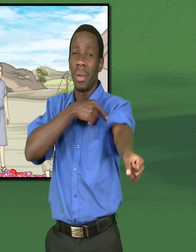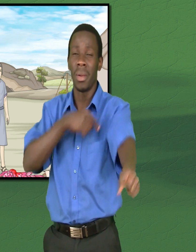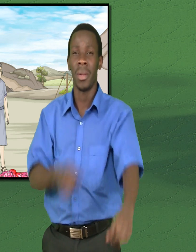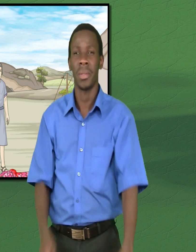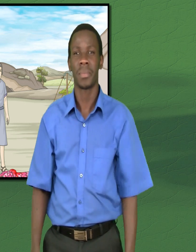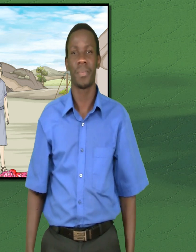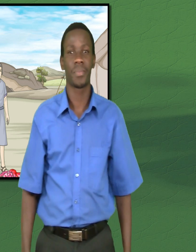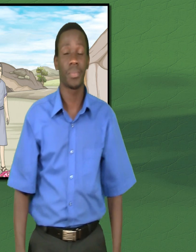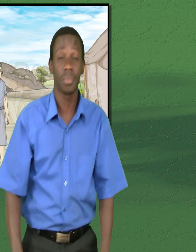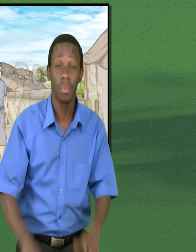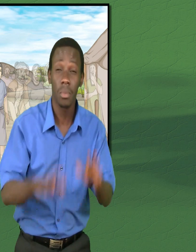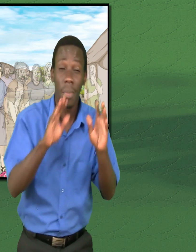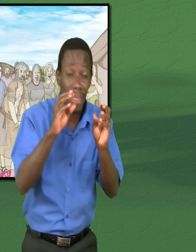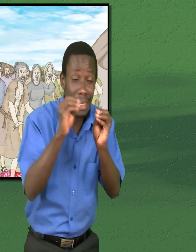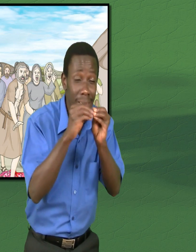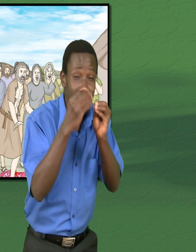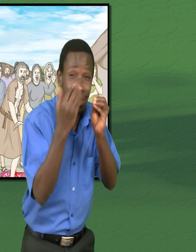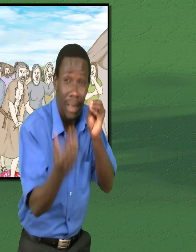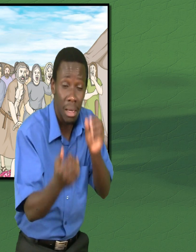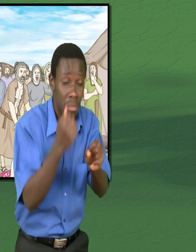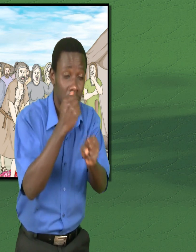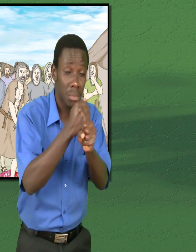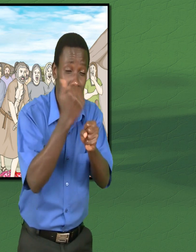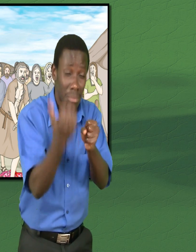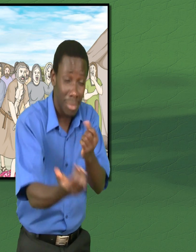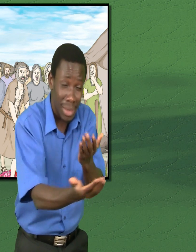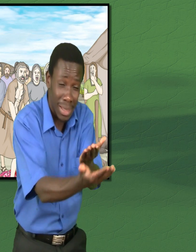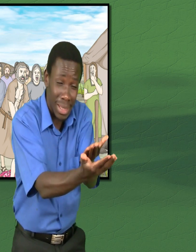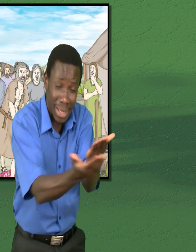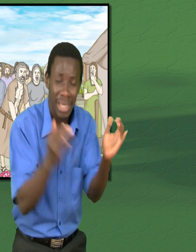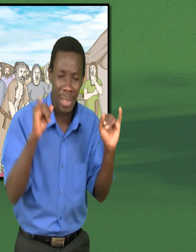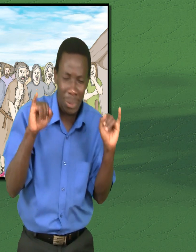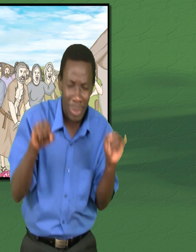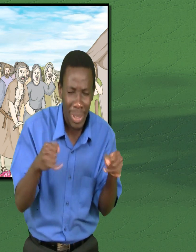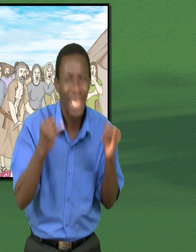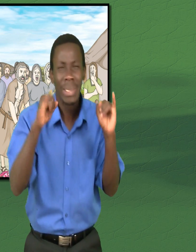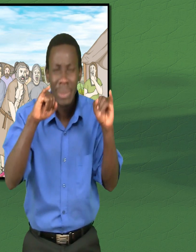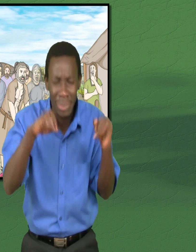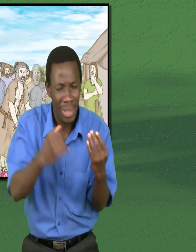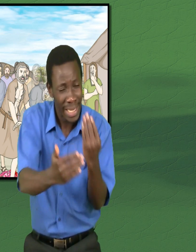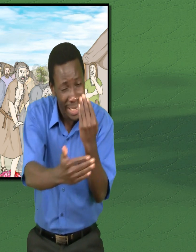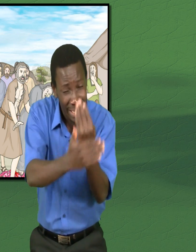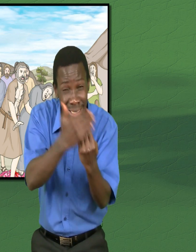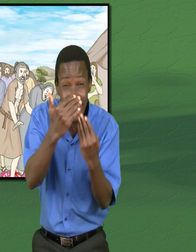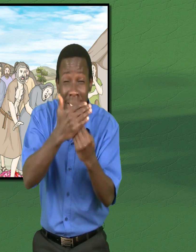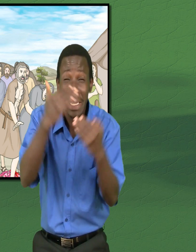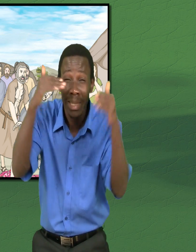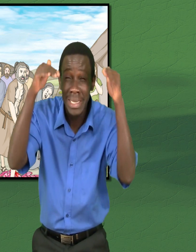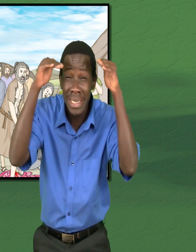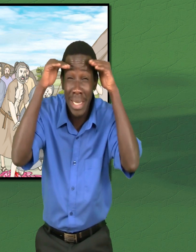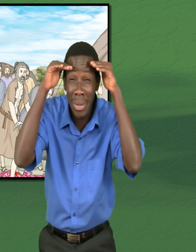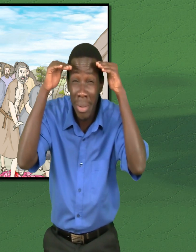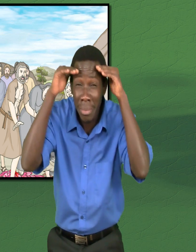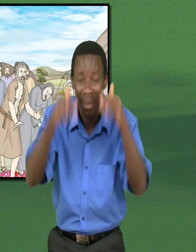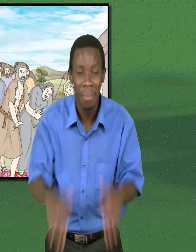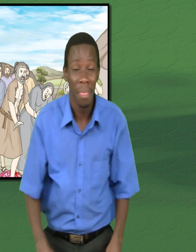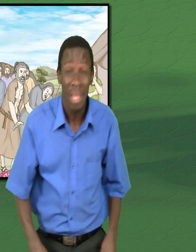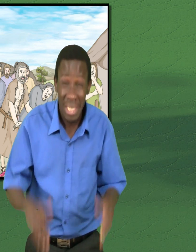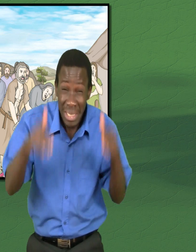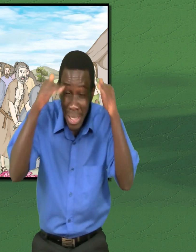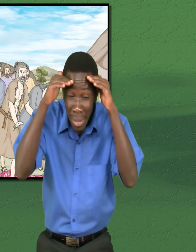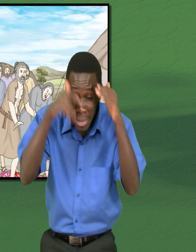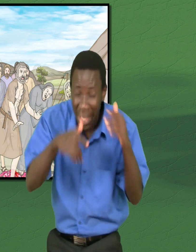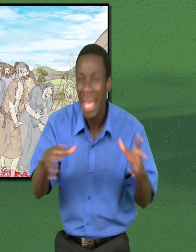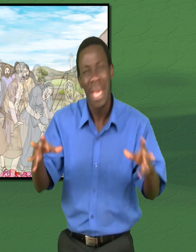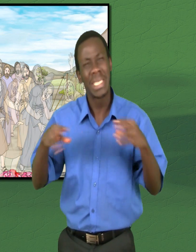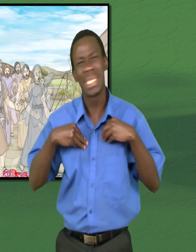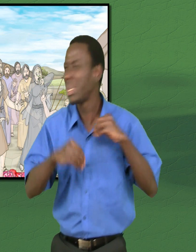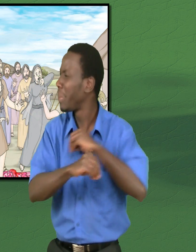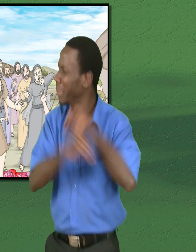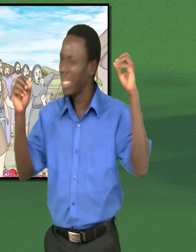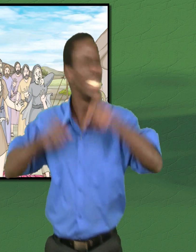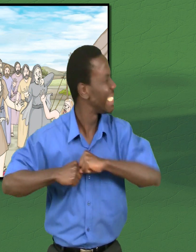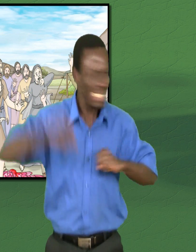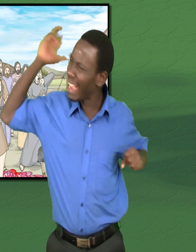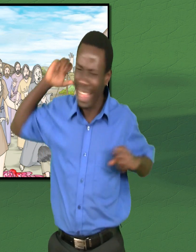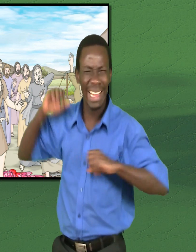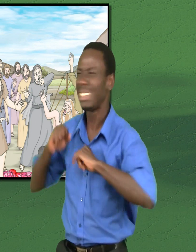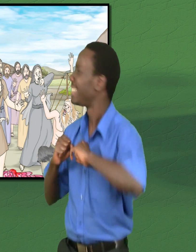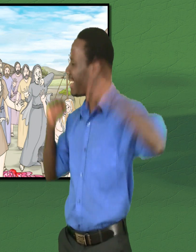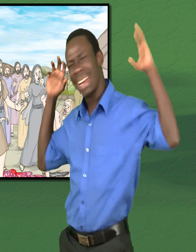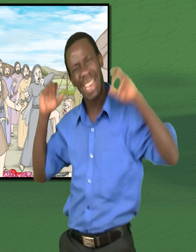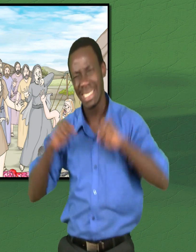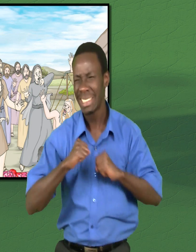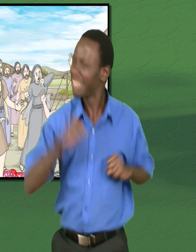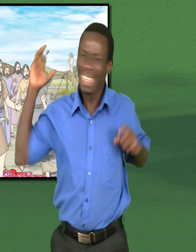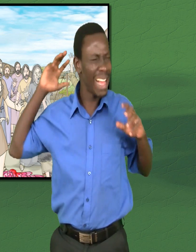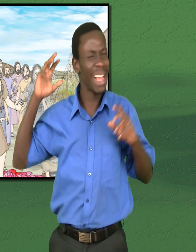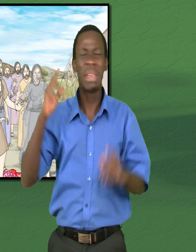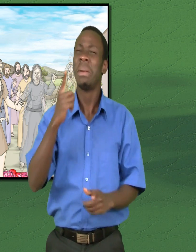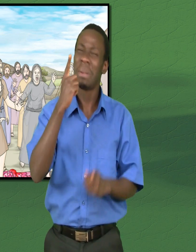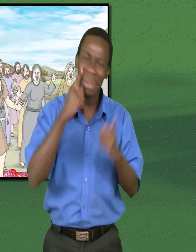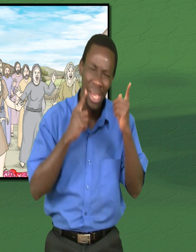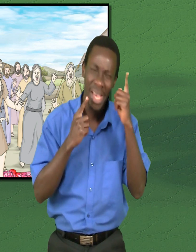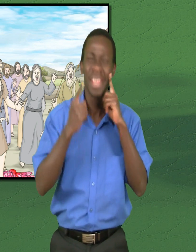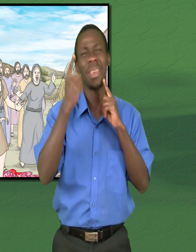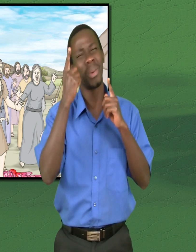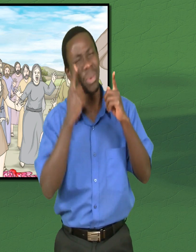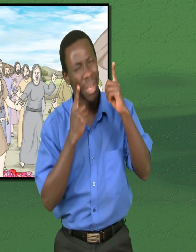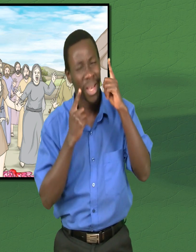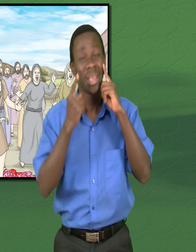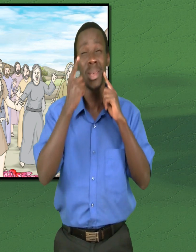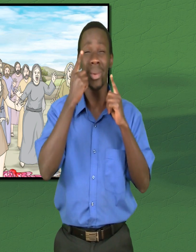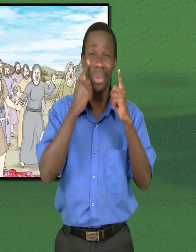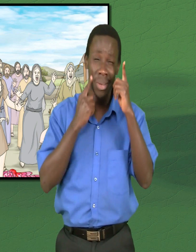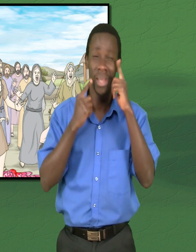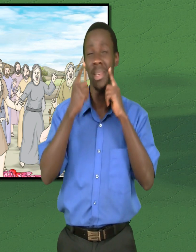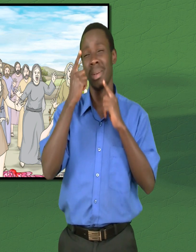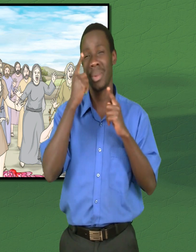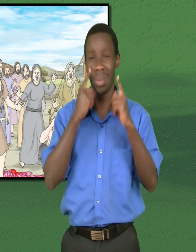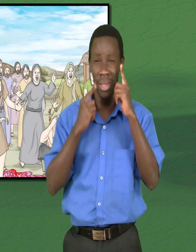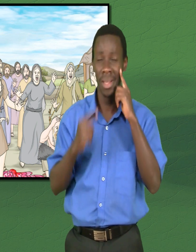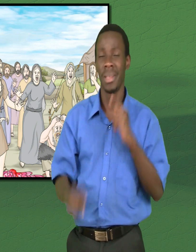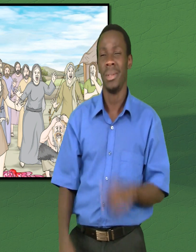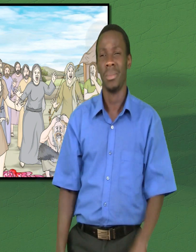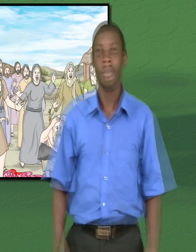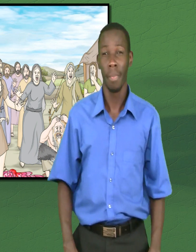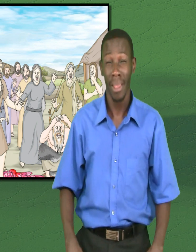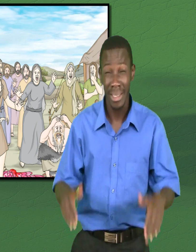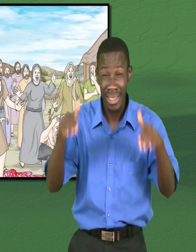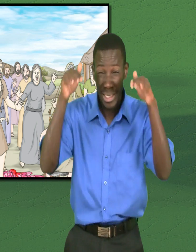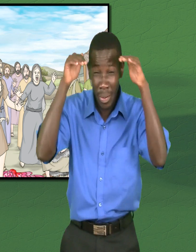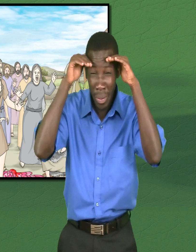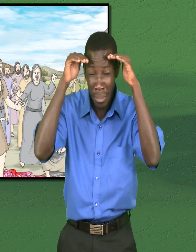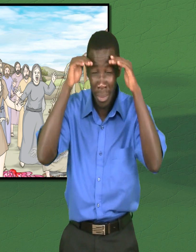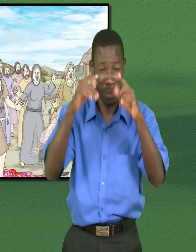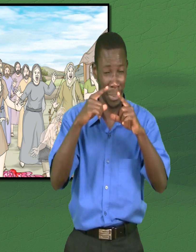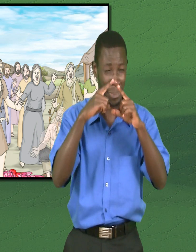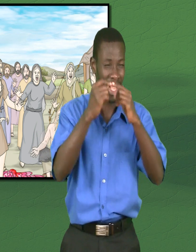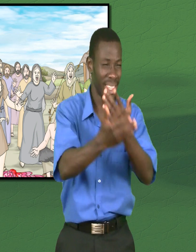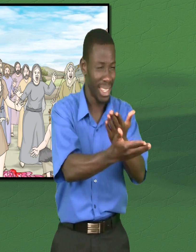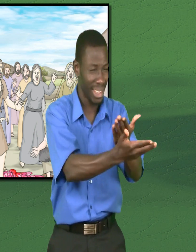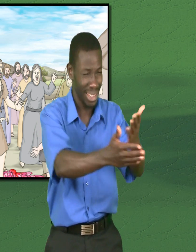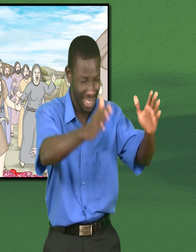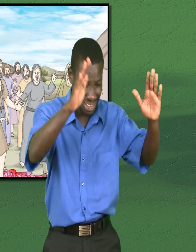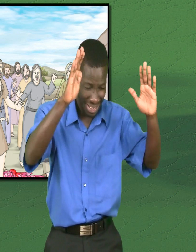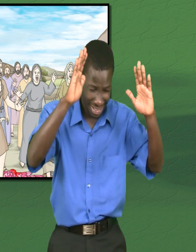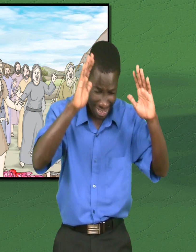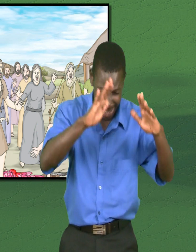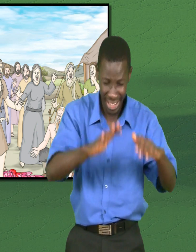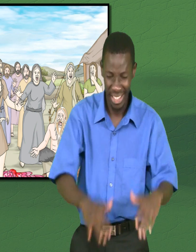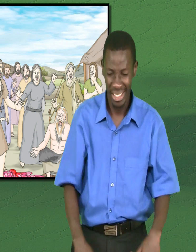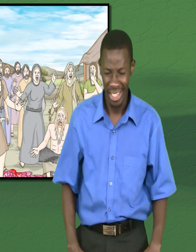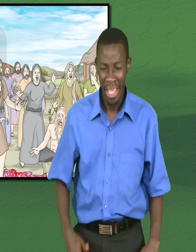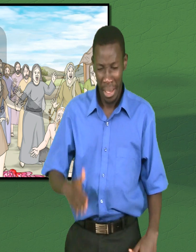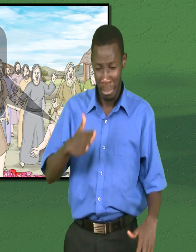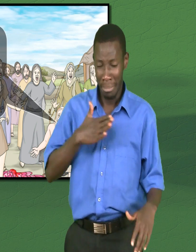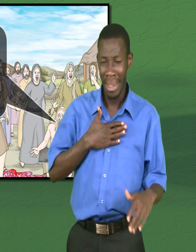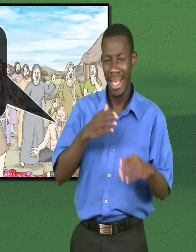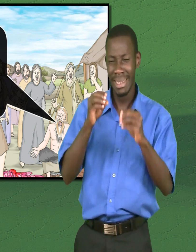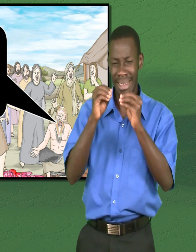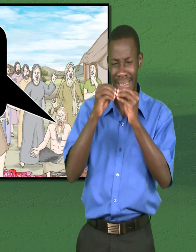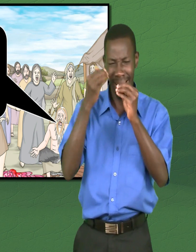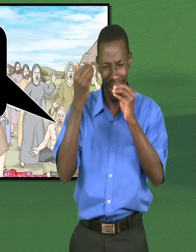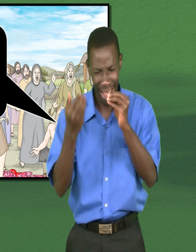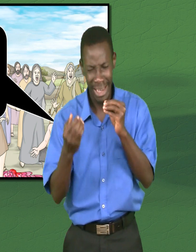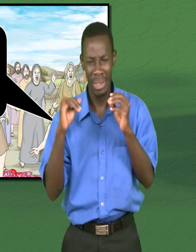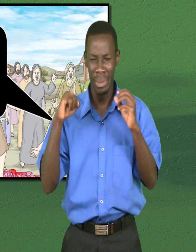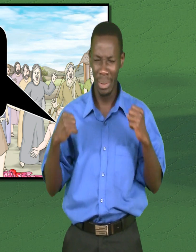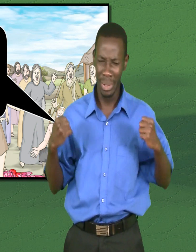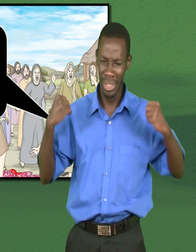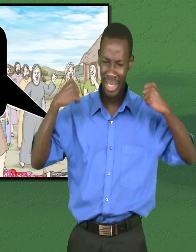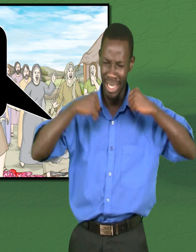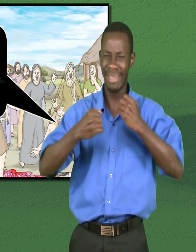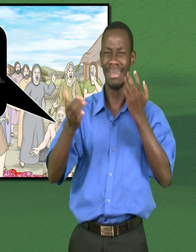All his sons and daughters tried to comfort him, but he refused to be comforted. “No,” he said.